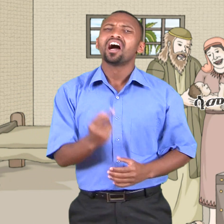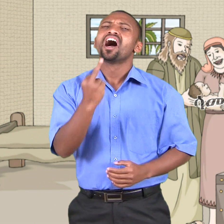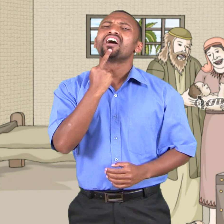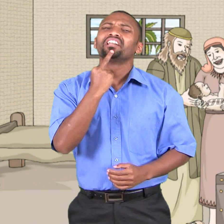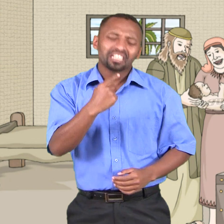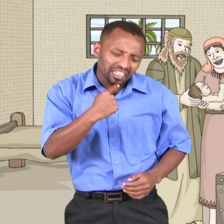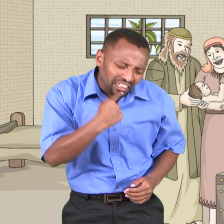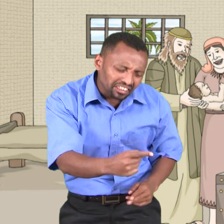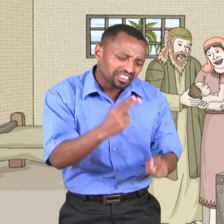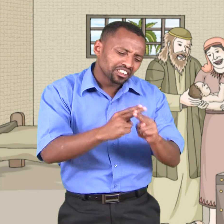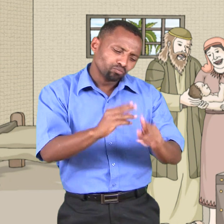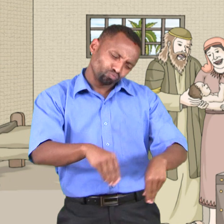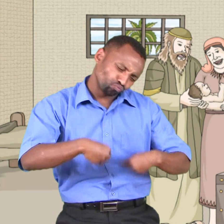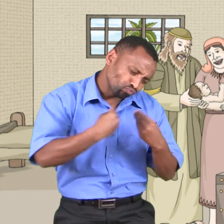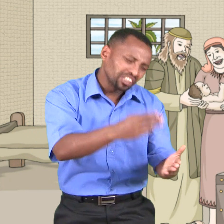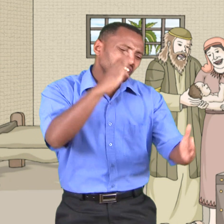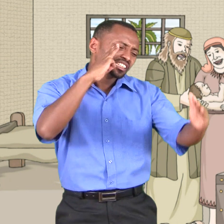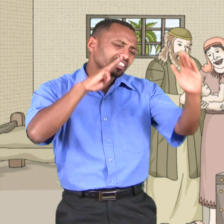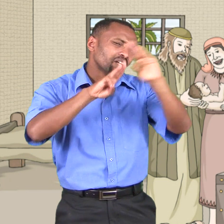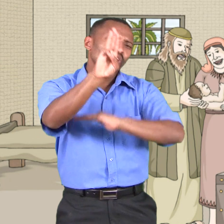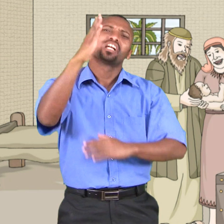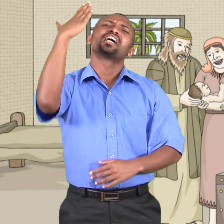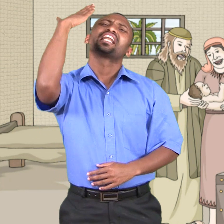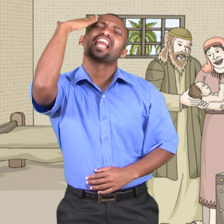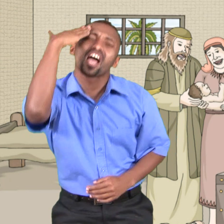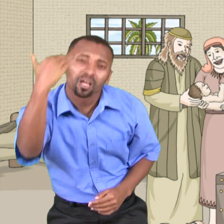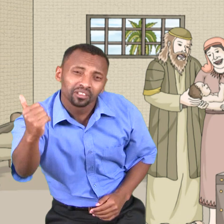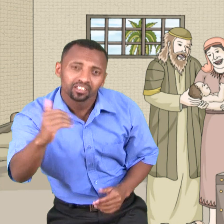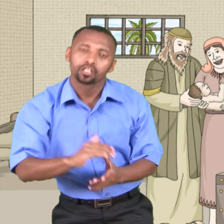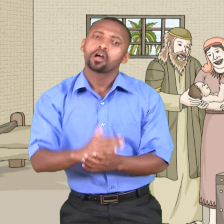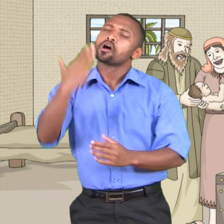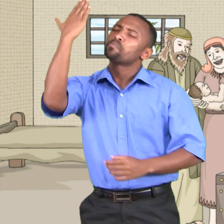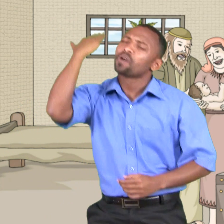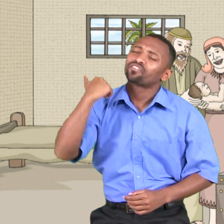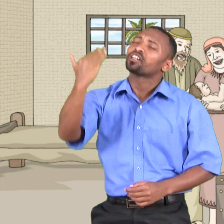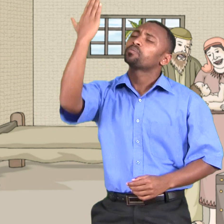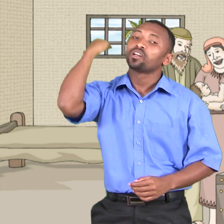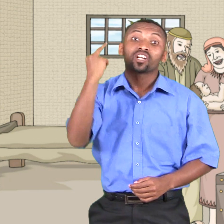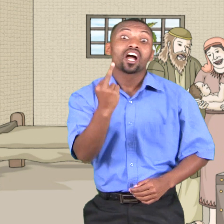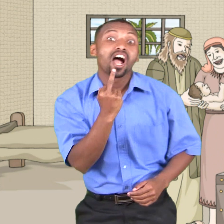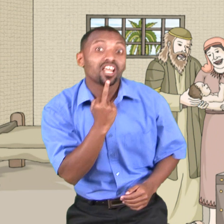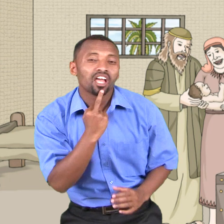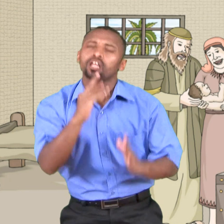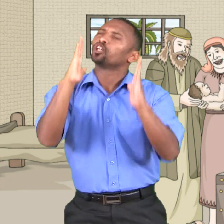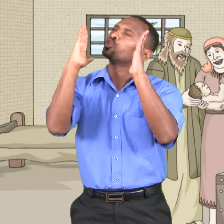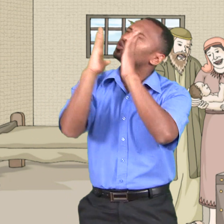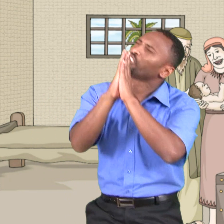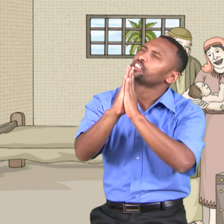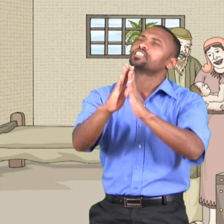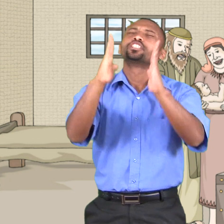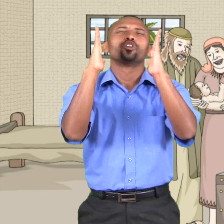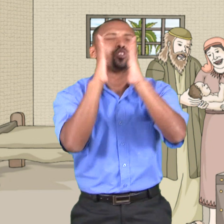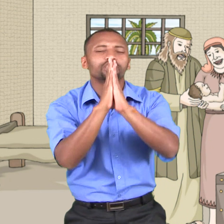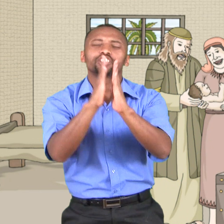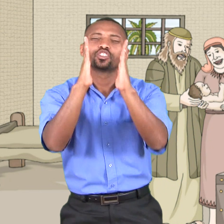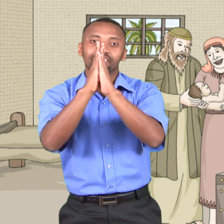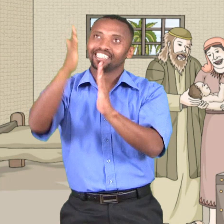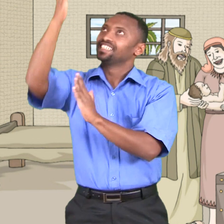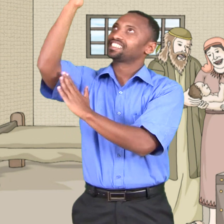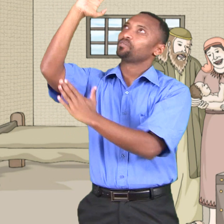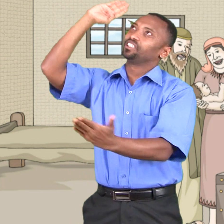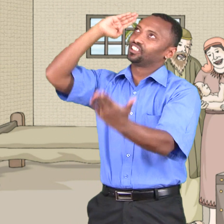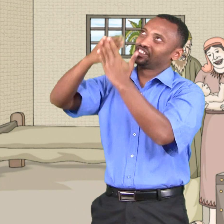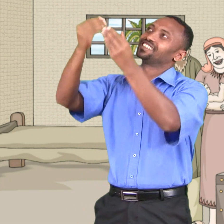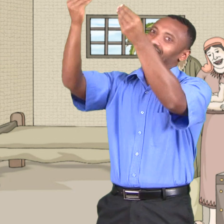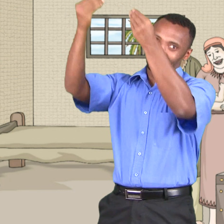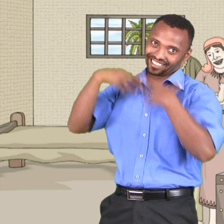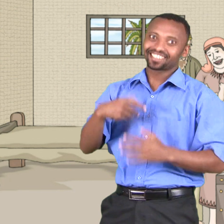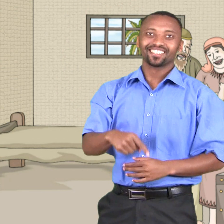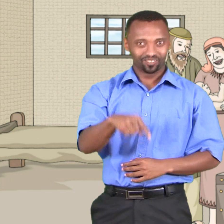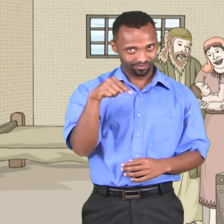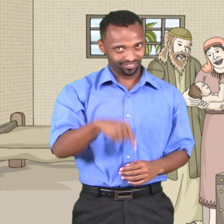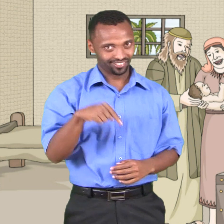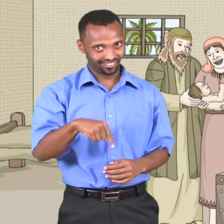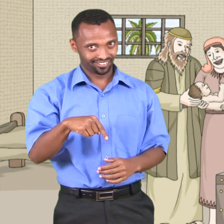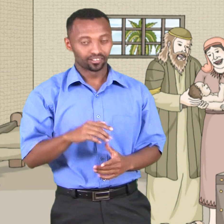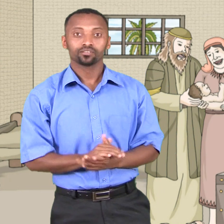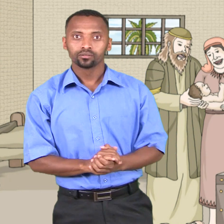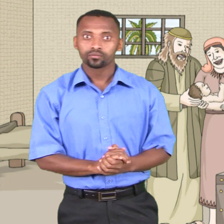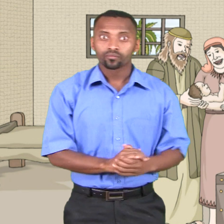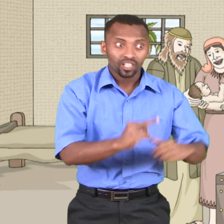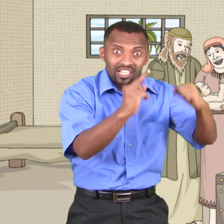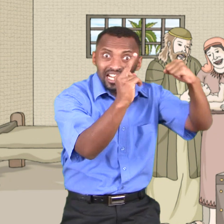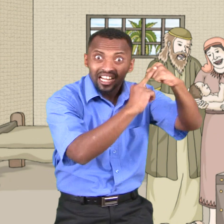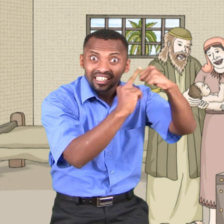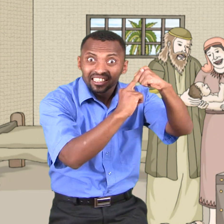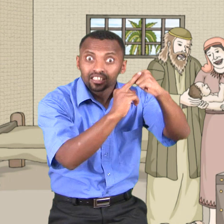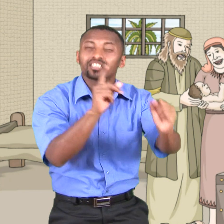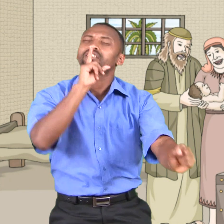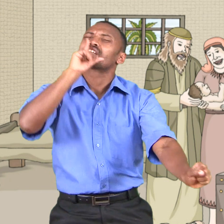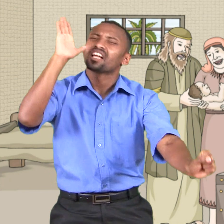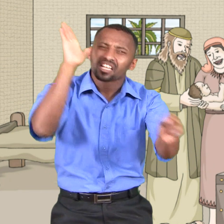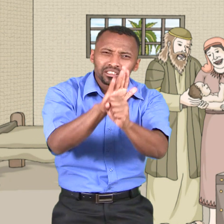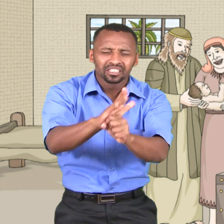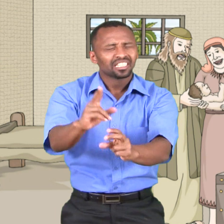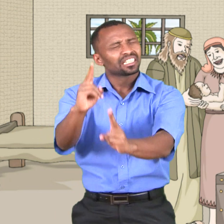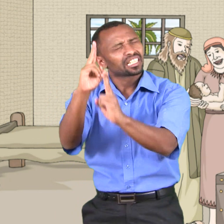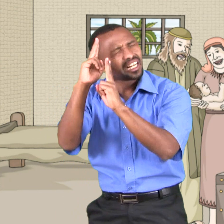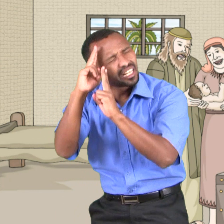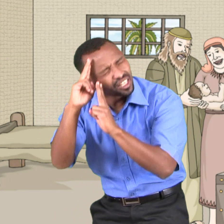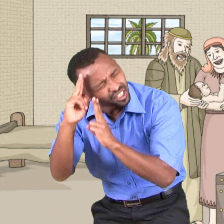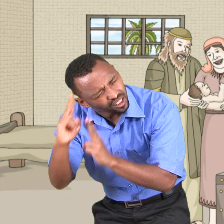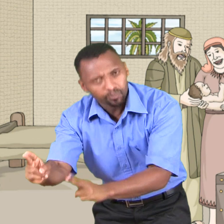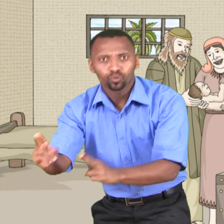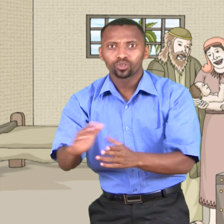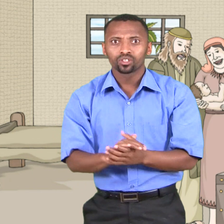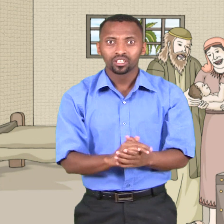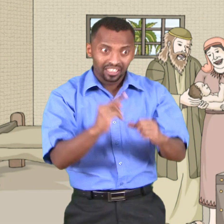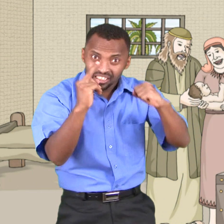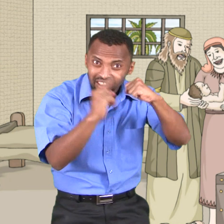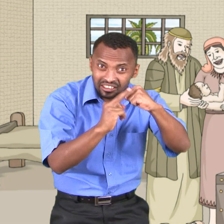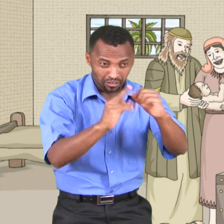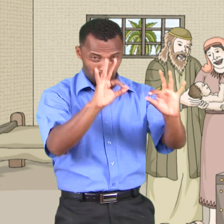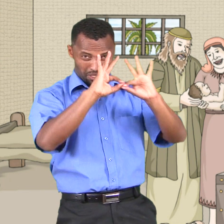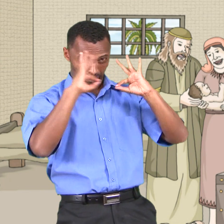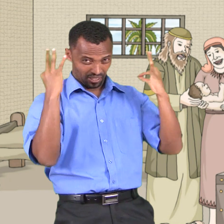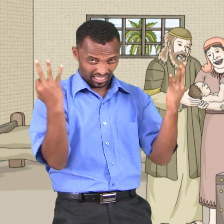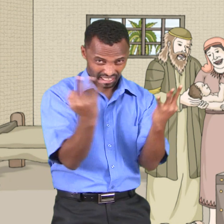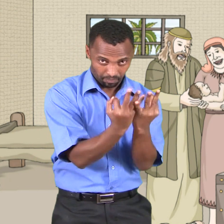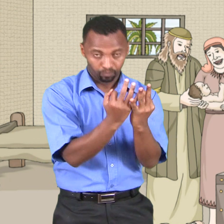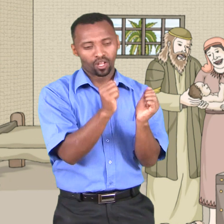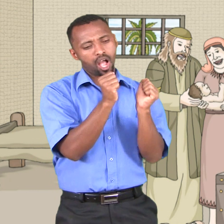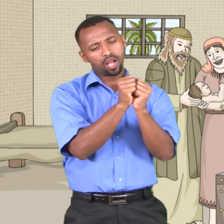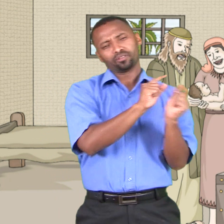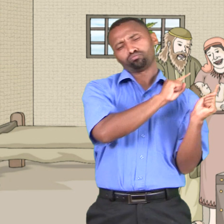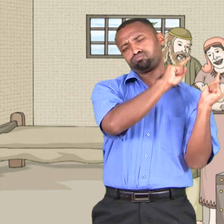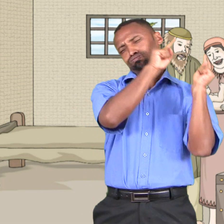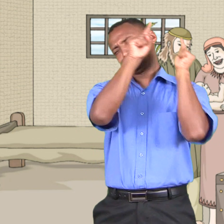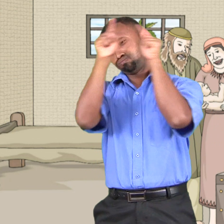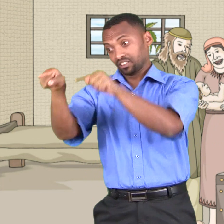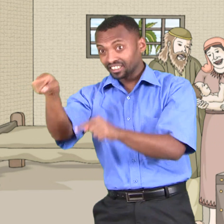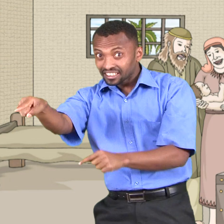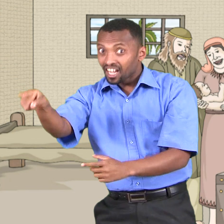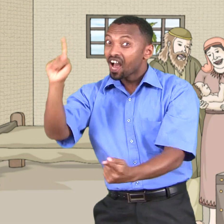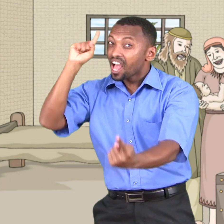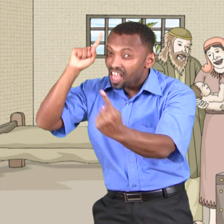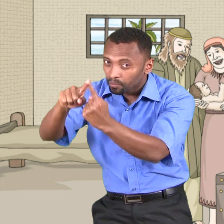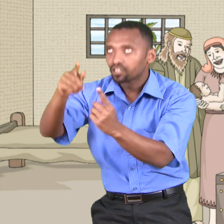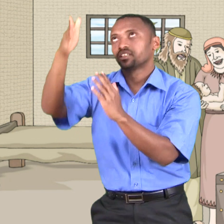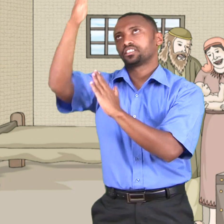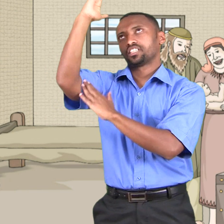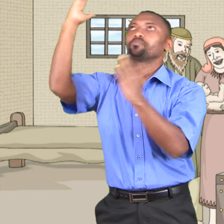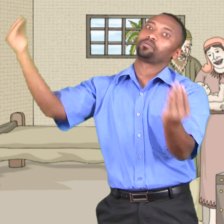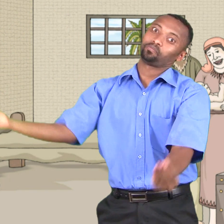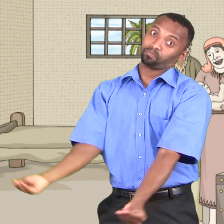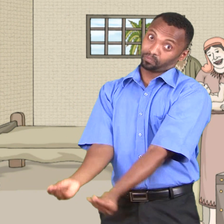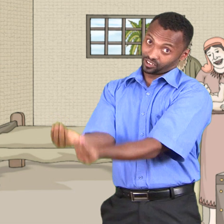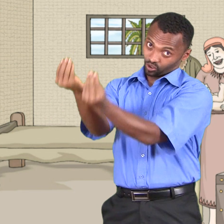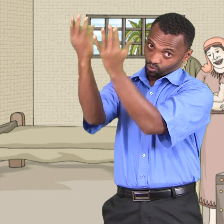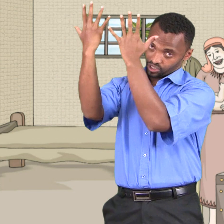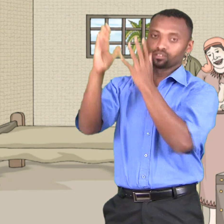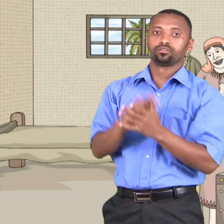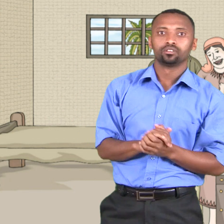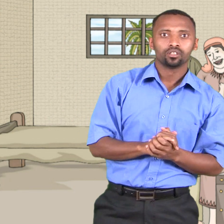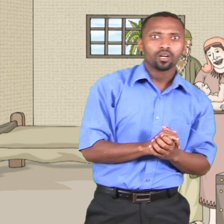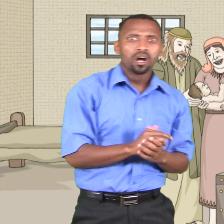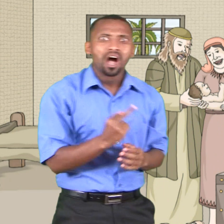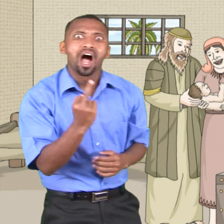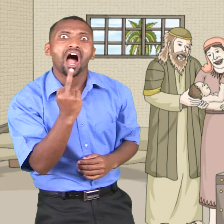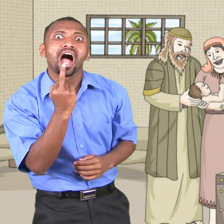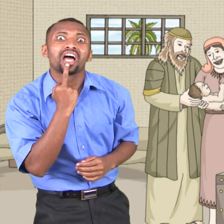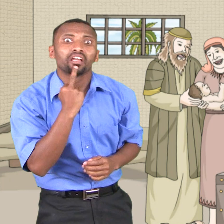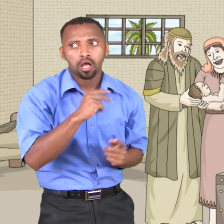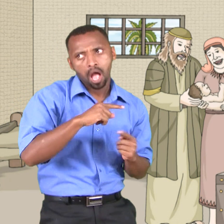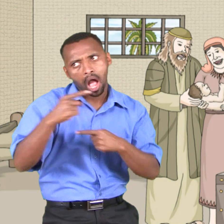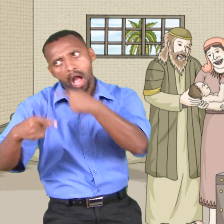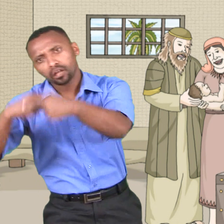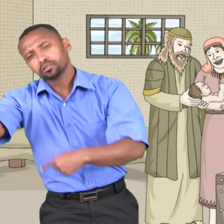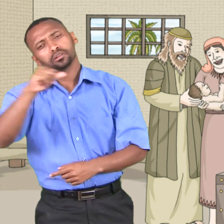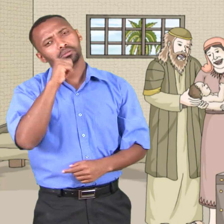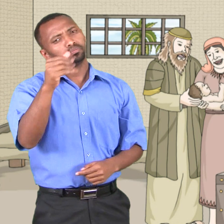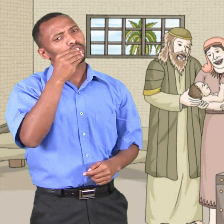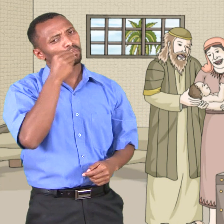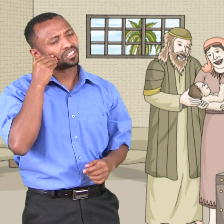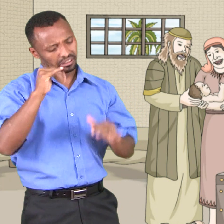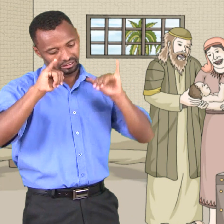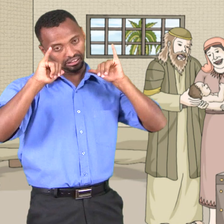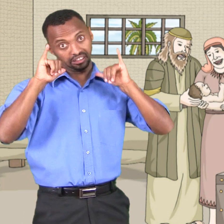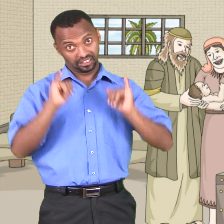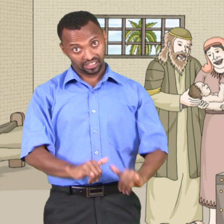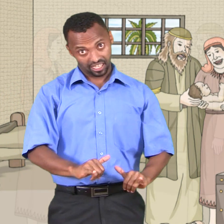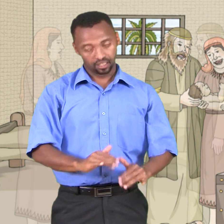Then Elkanah and all his house went up to make the annual sacrifice to the LORD and to fulfill his vow, but Hannah did not go.